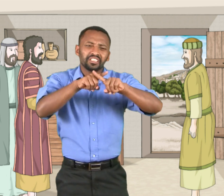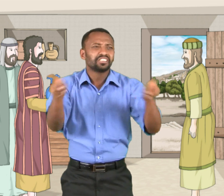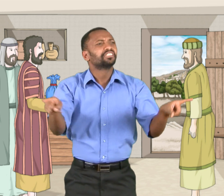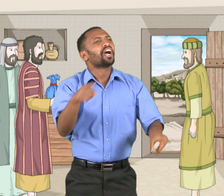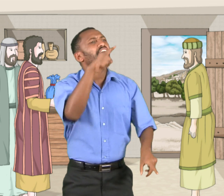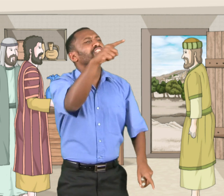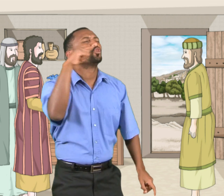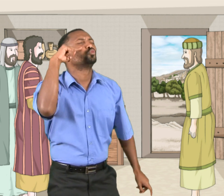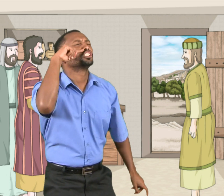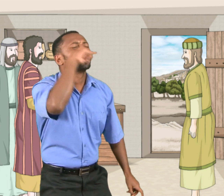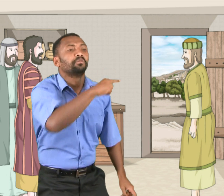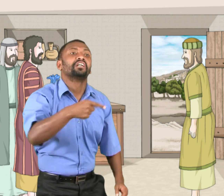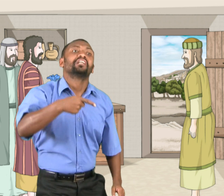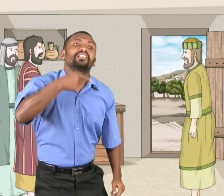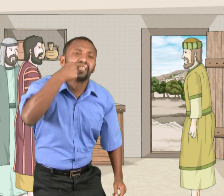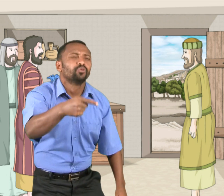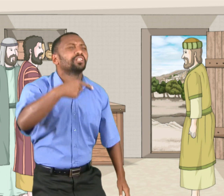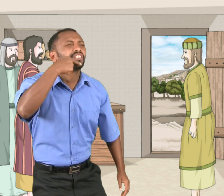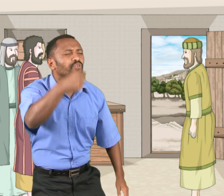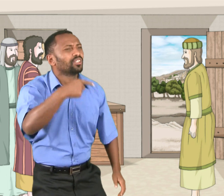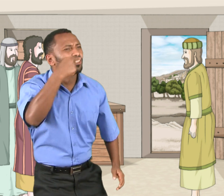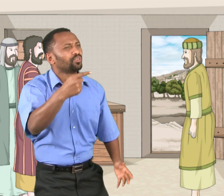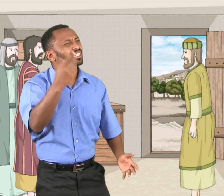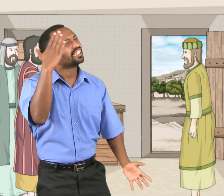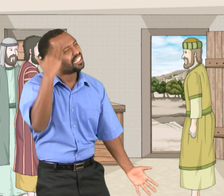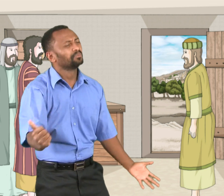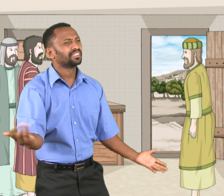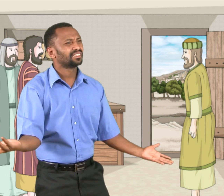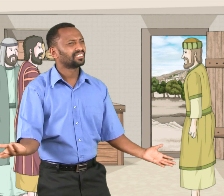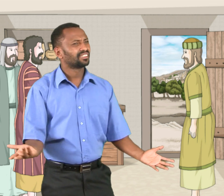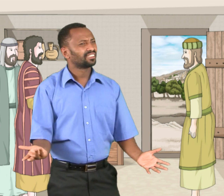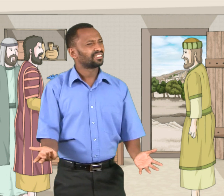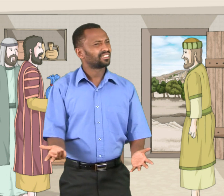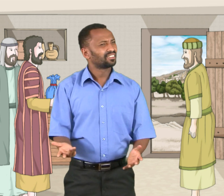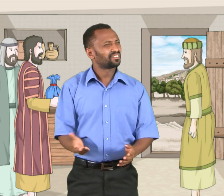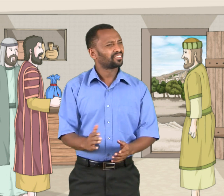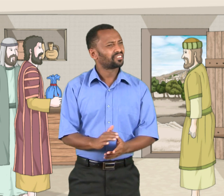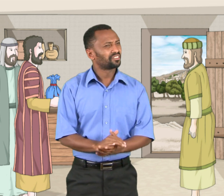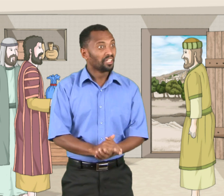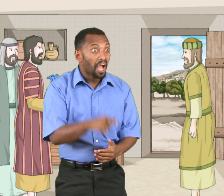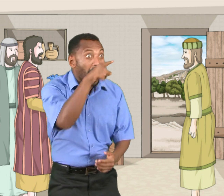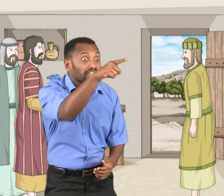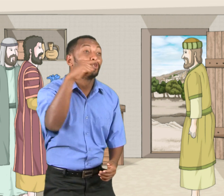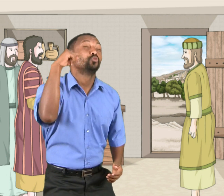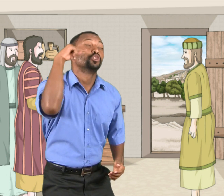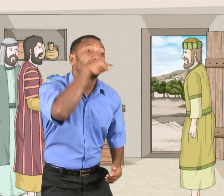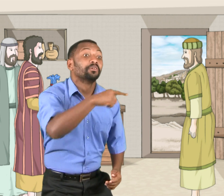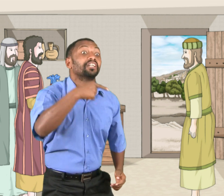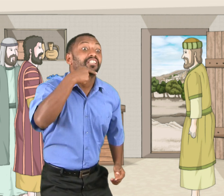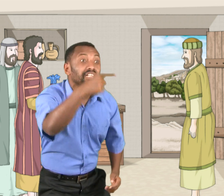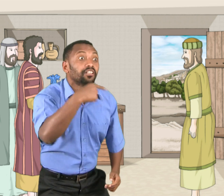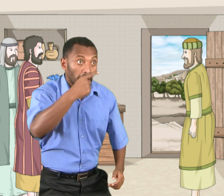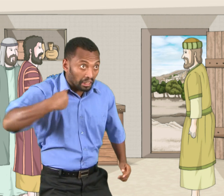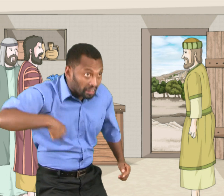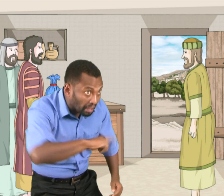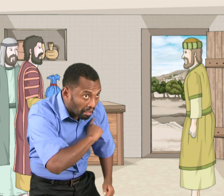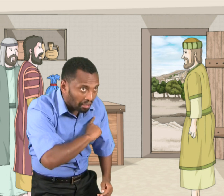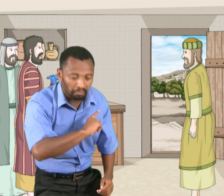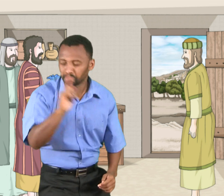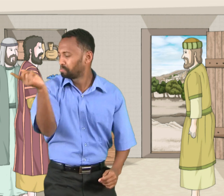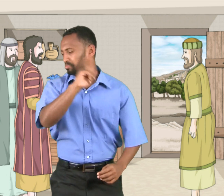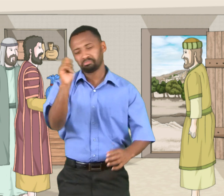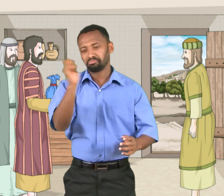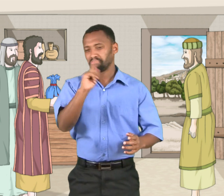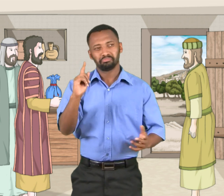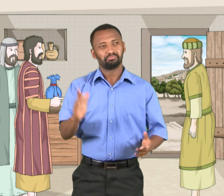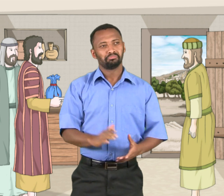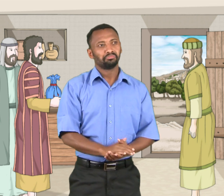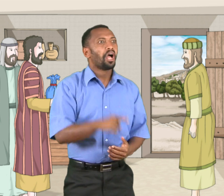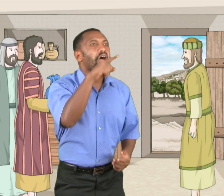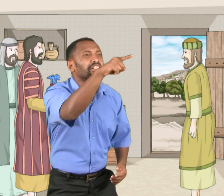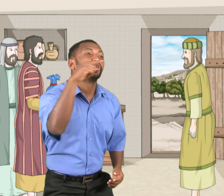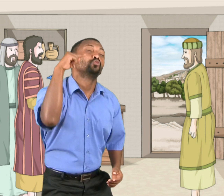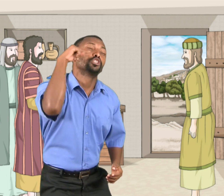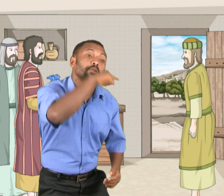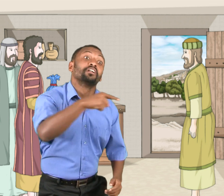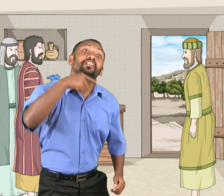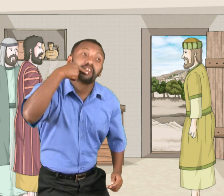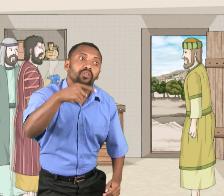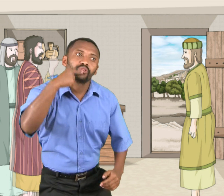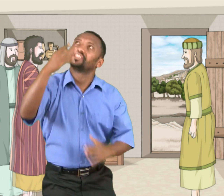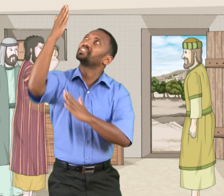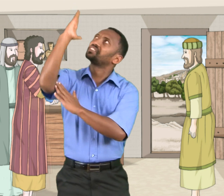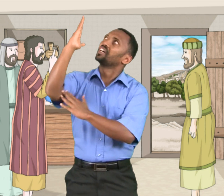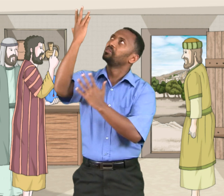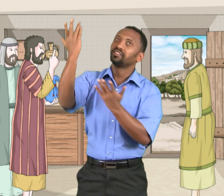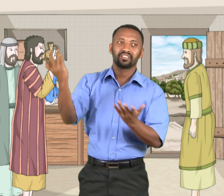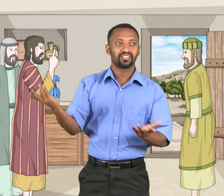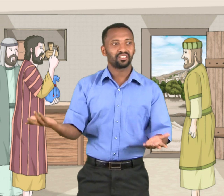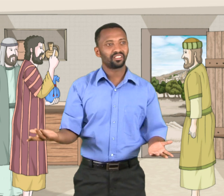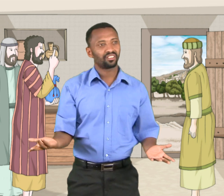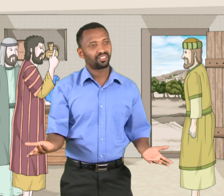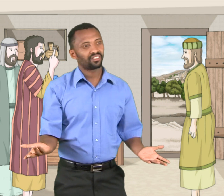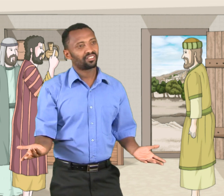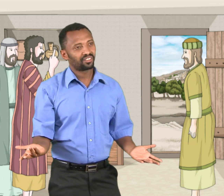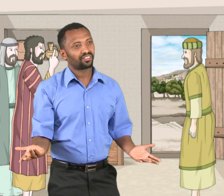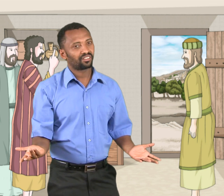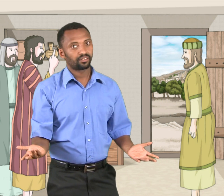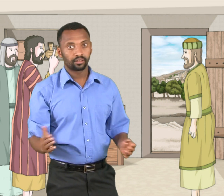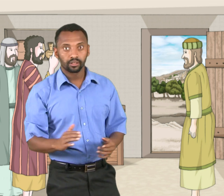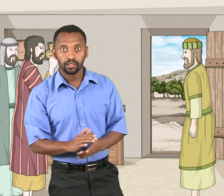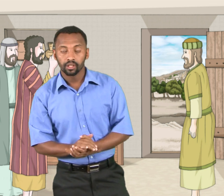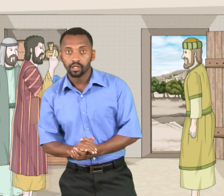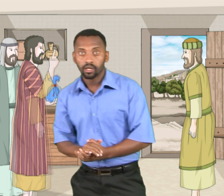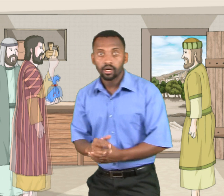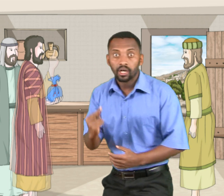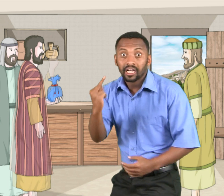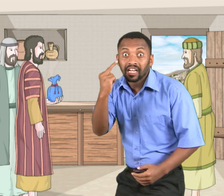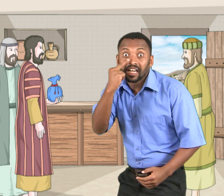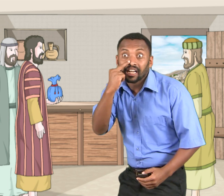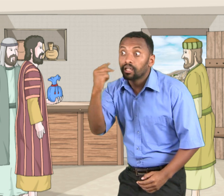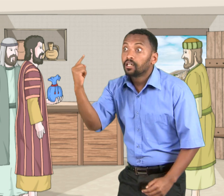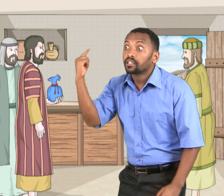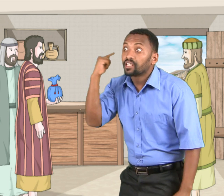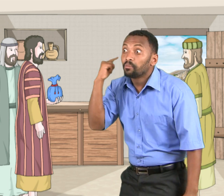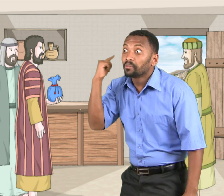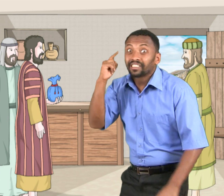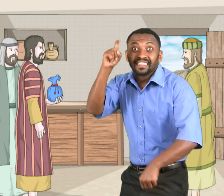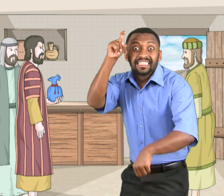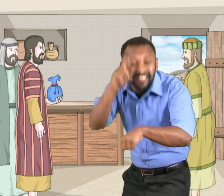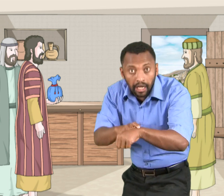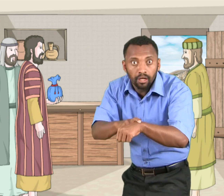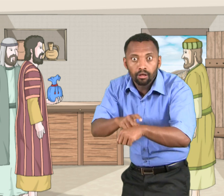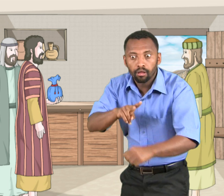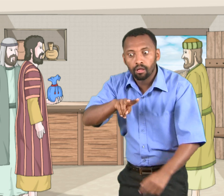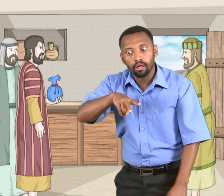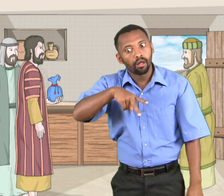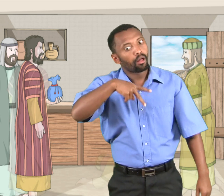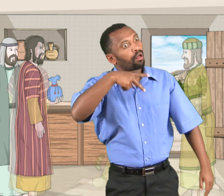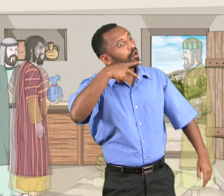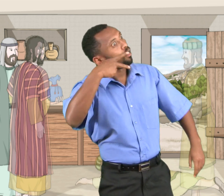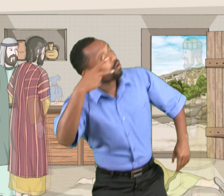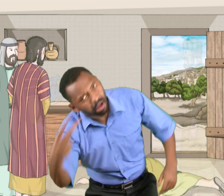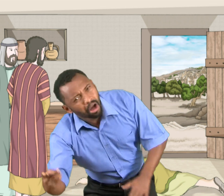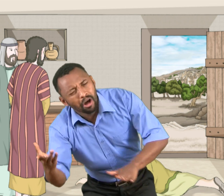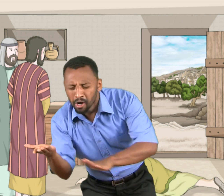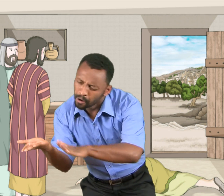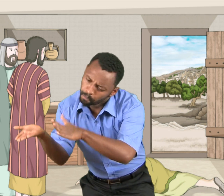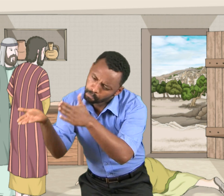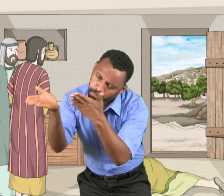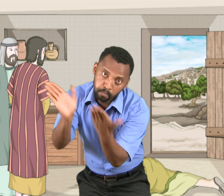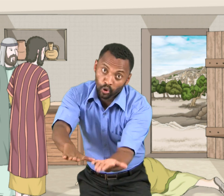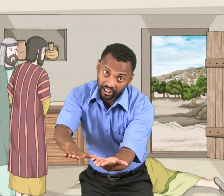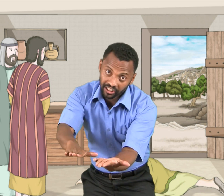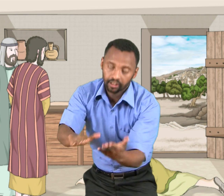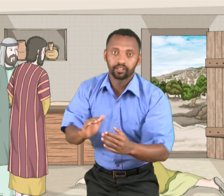How could you conceive such a deed in your heart? You have not lied to men, but to God!”